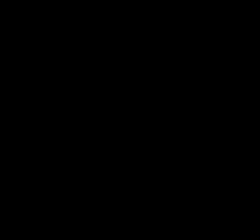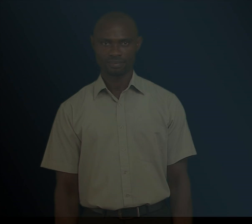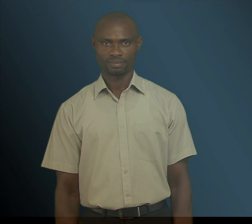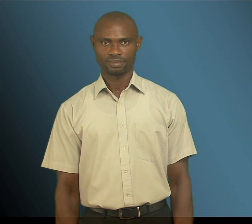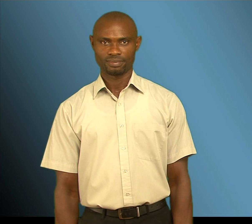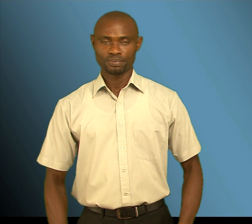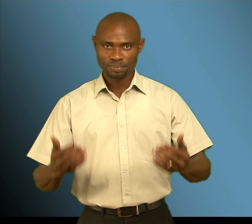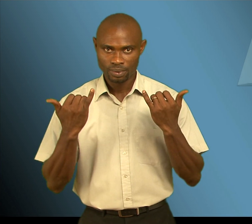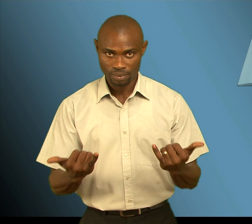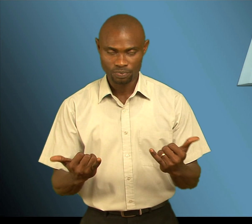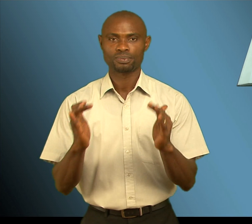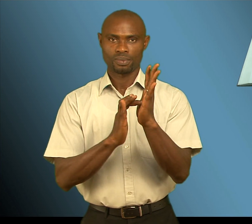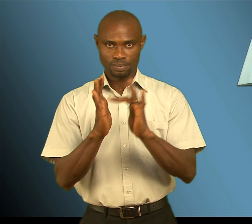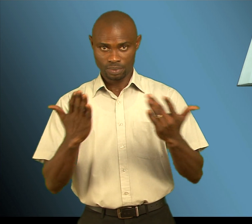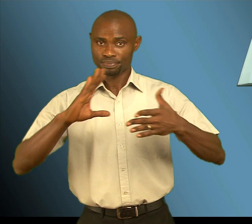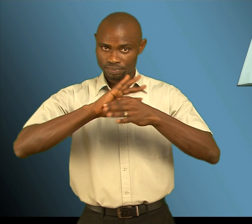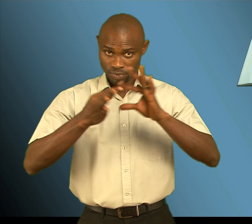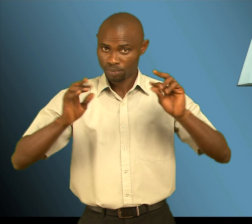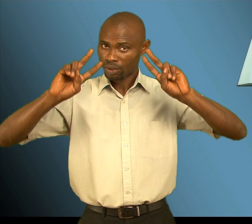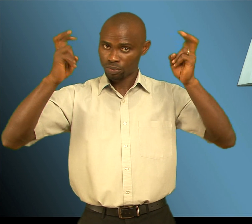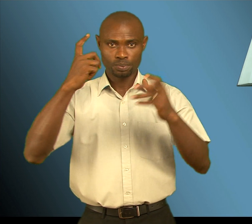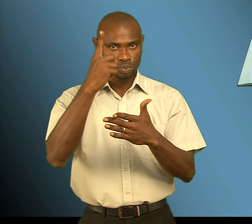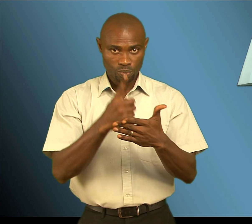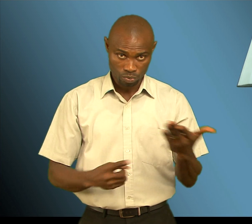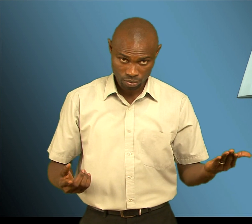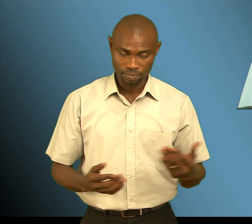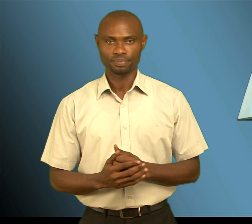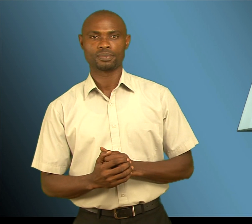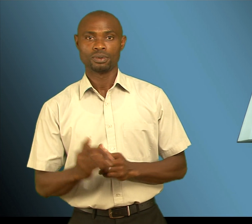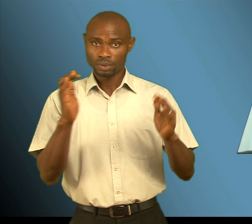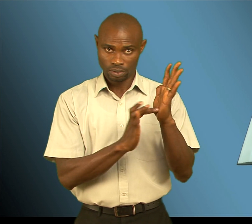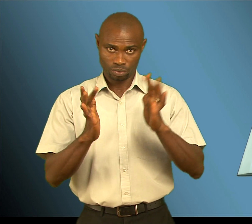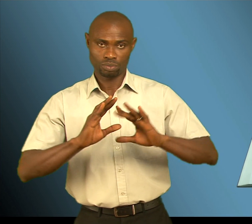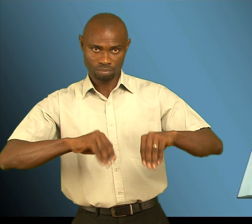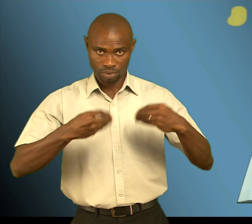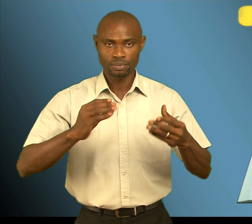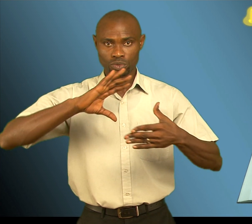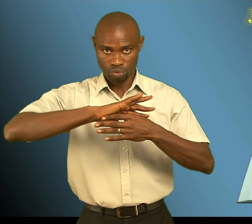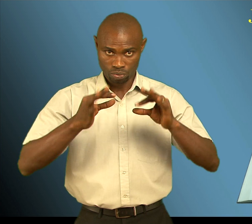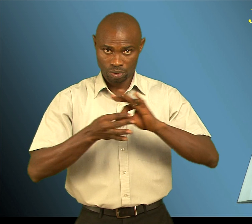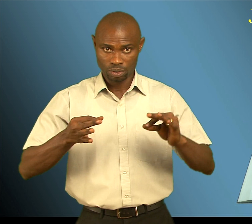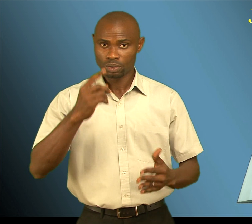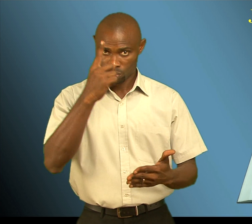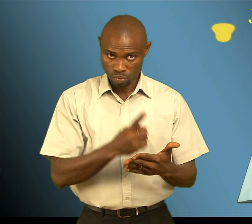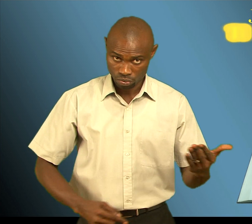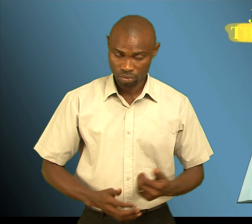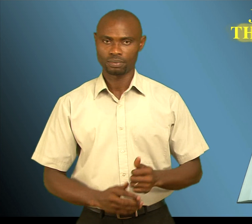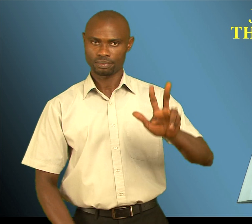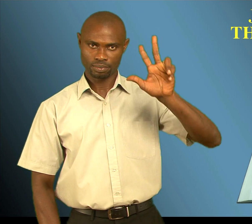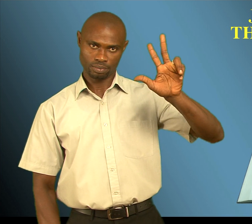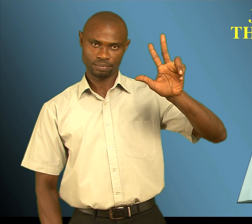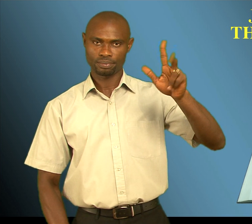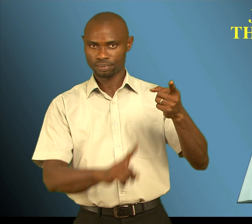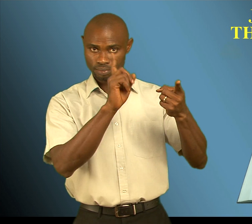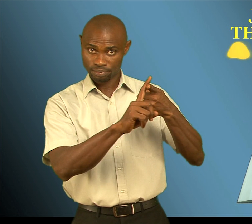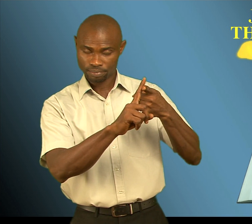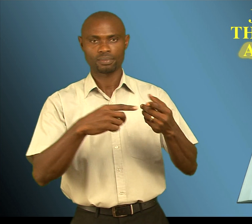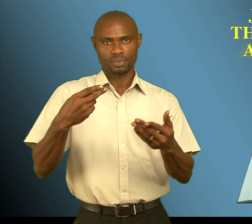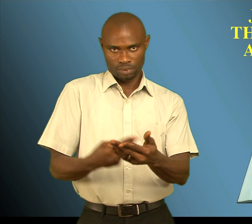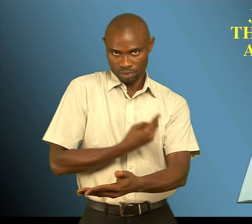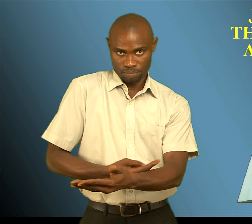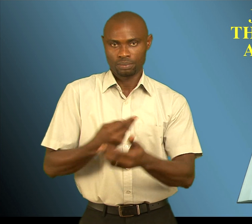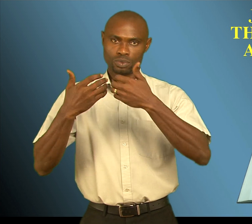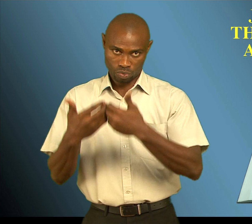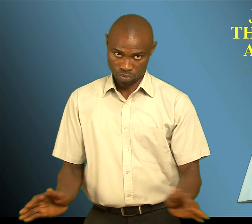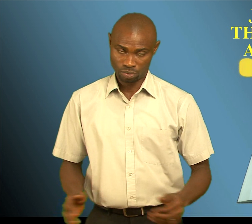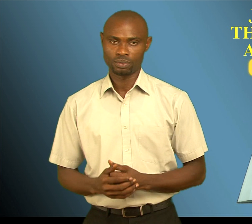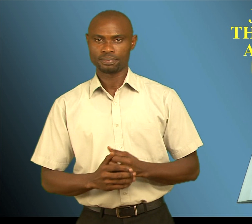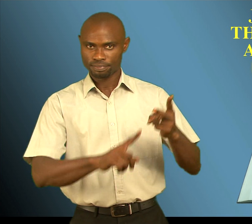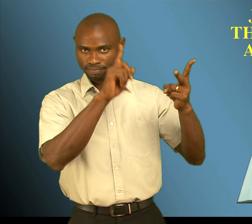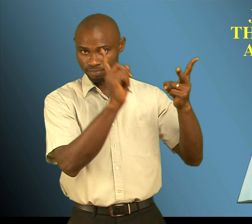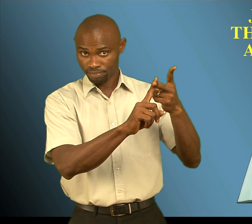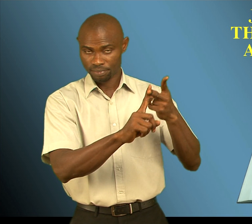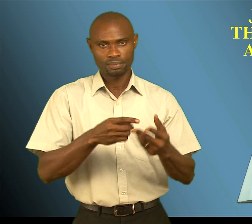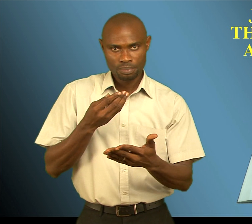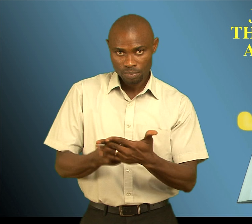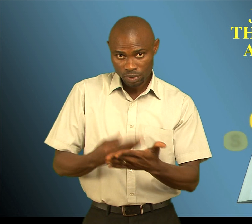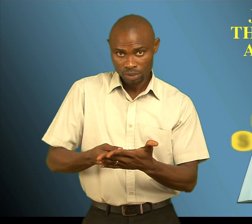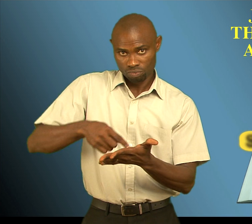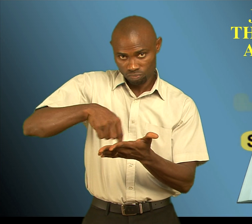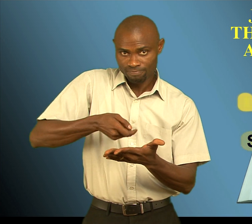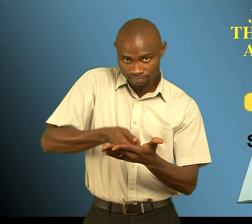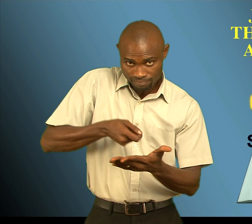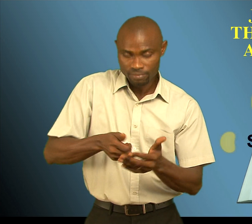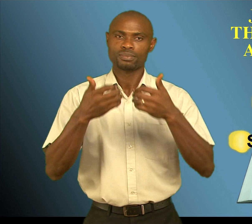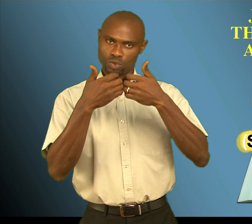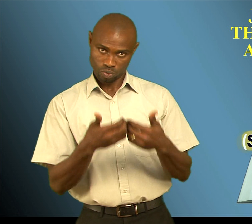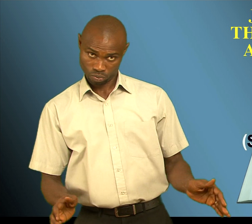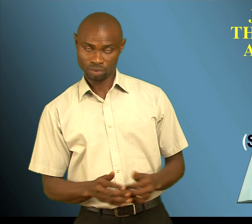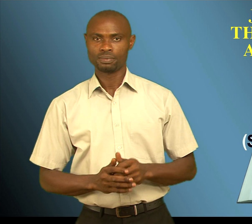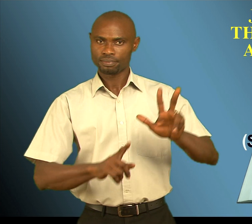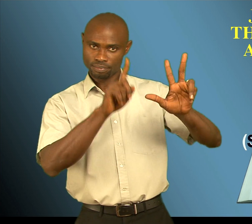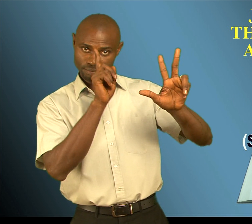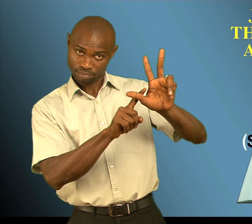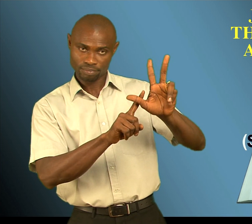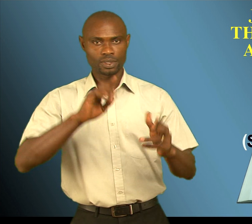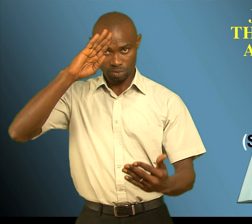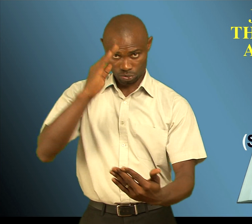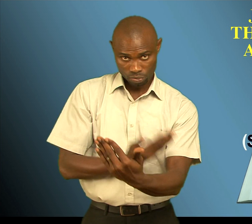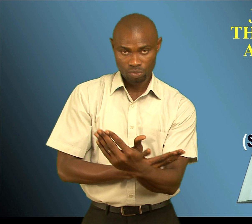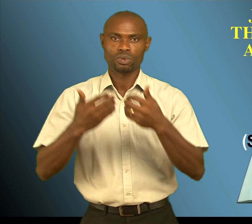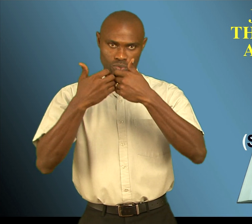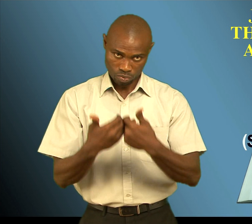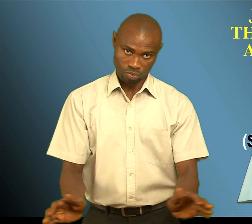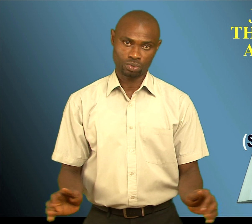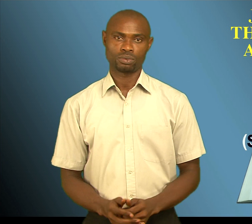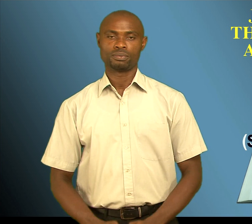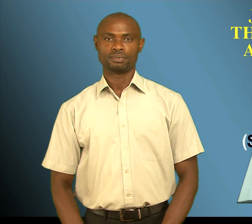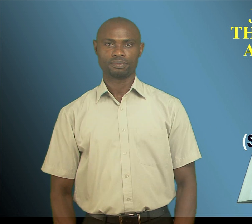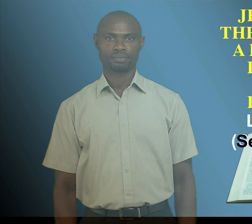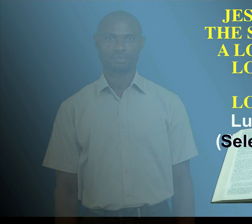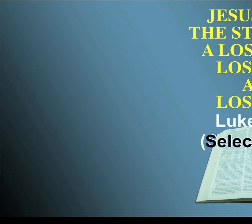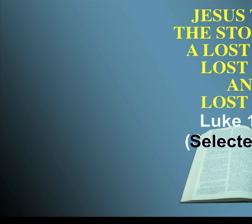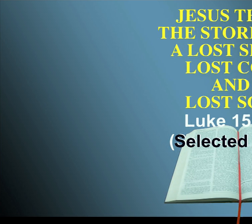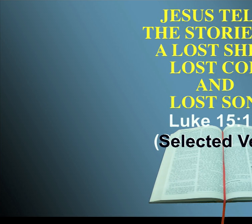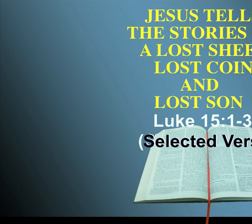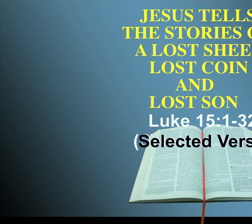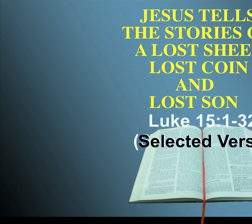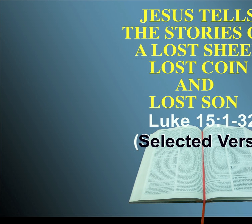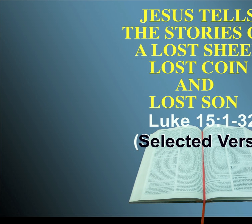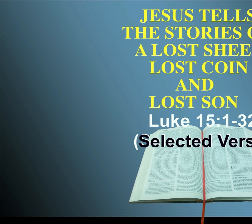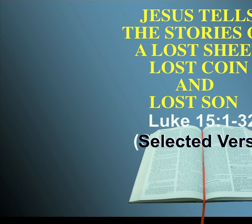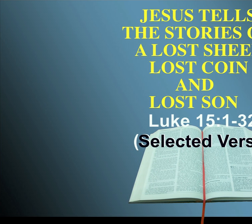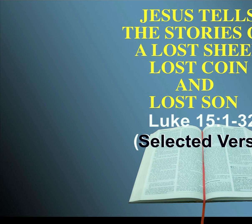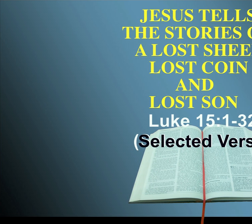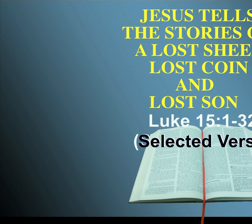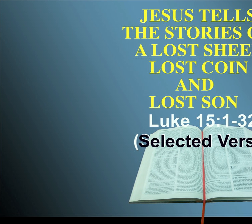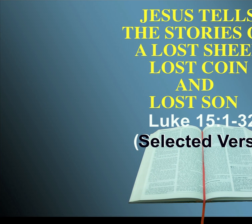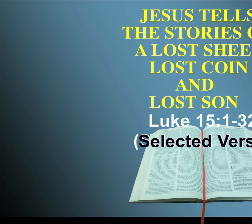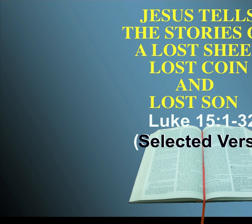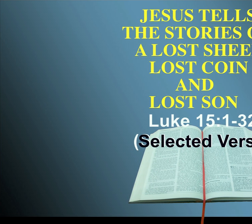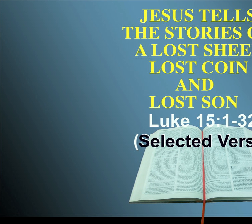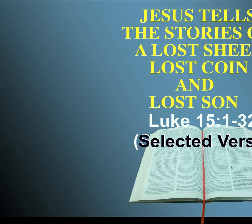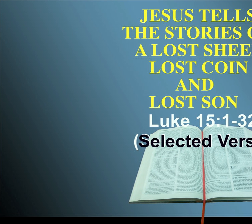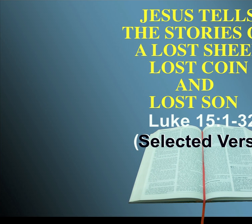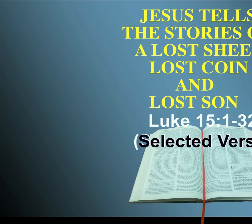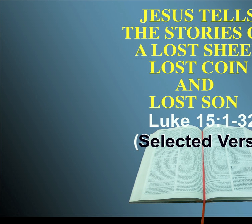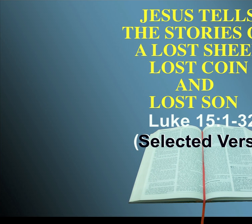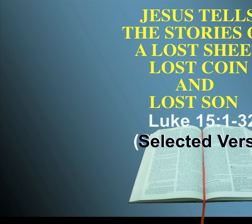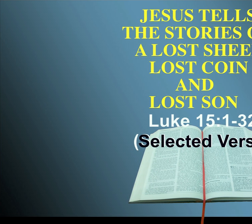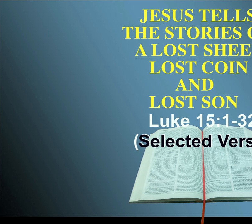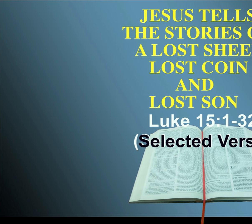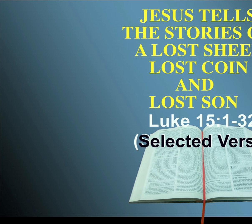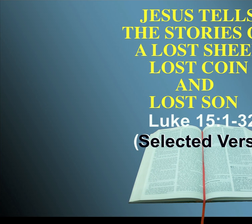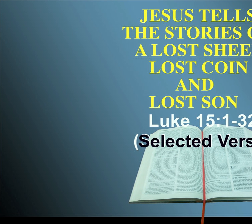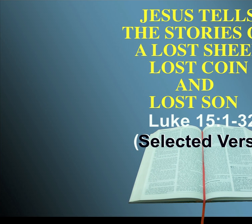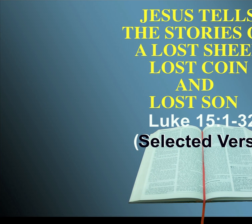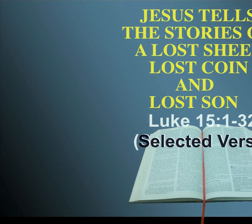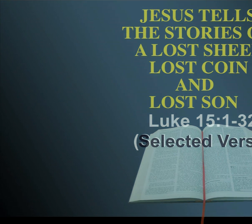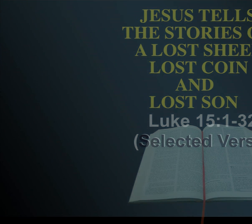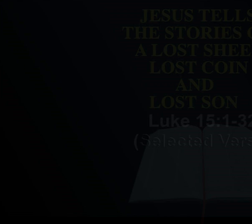Jesus tells the stories of a lost sheep, coin and son